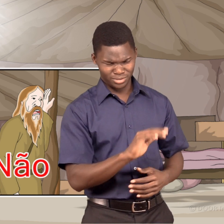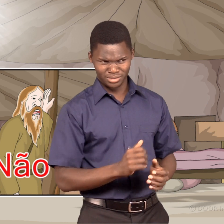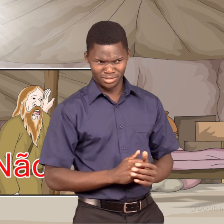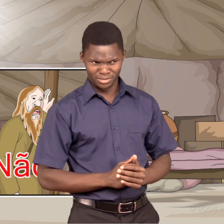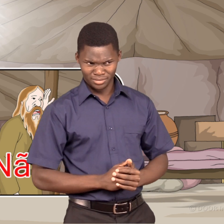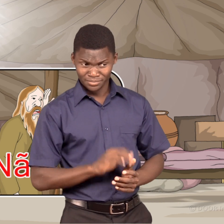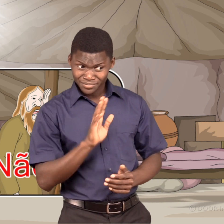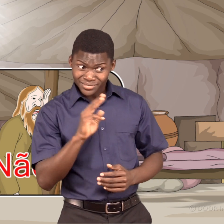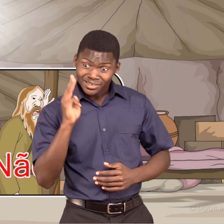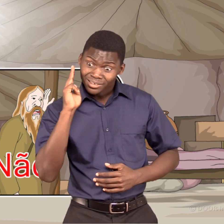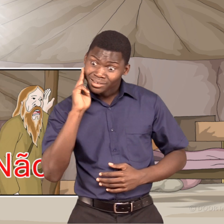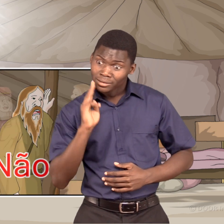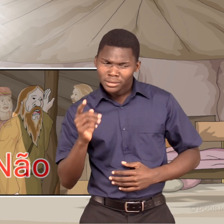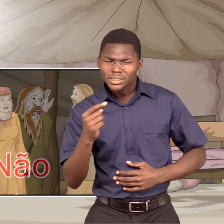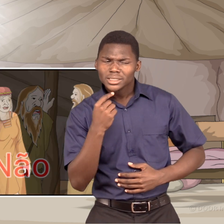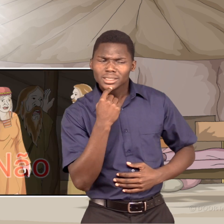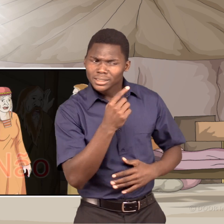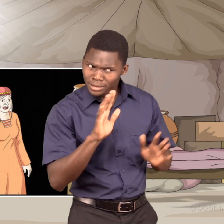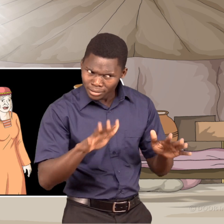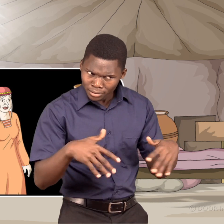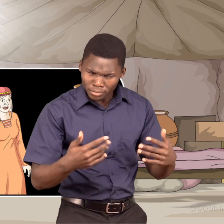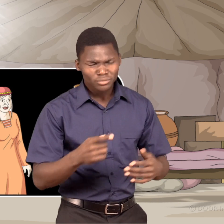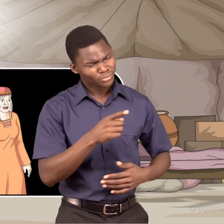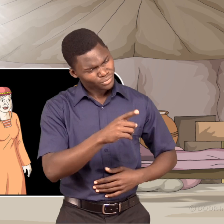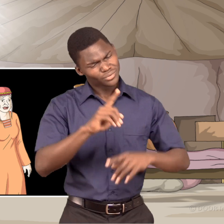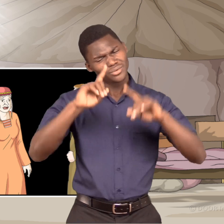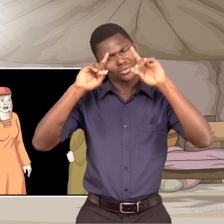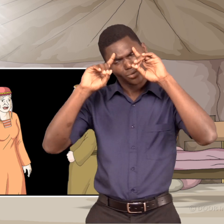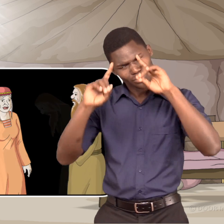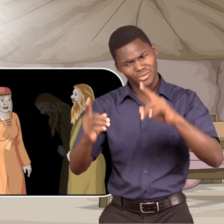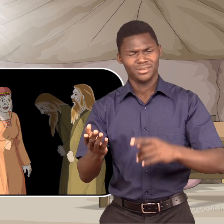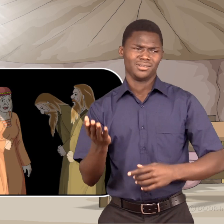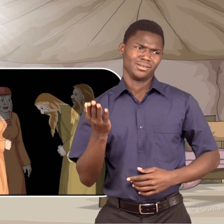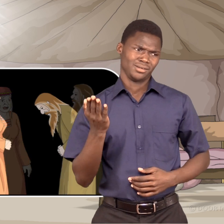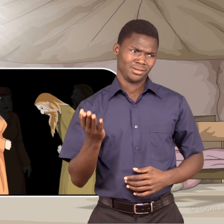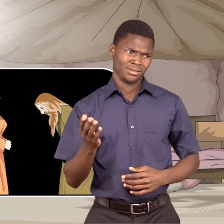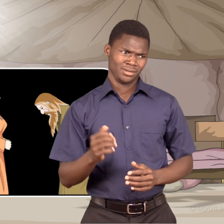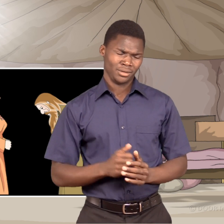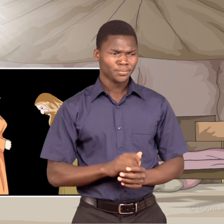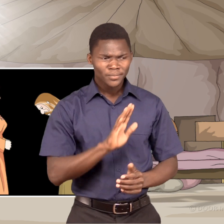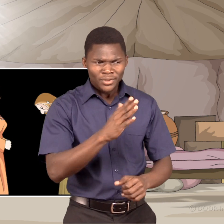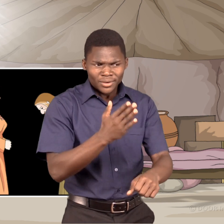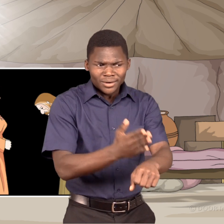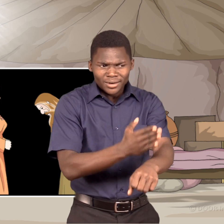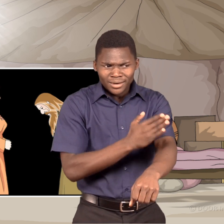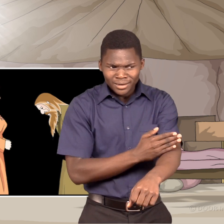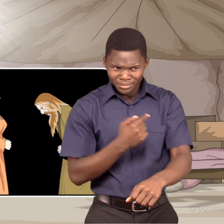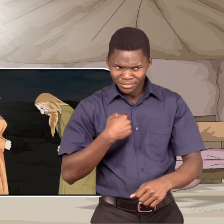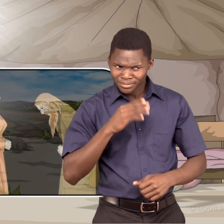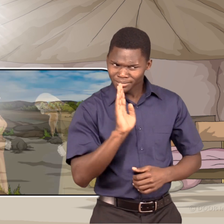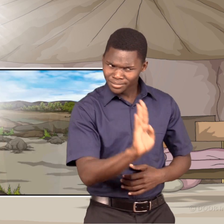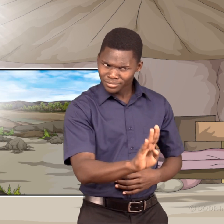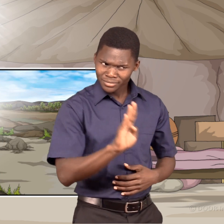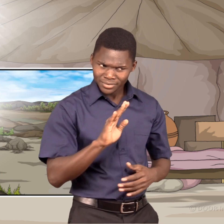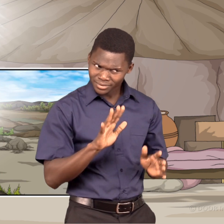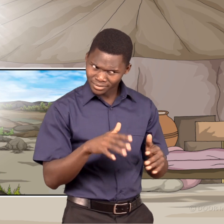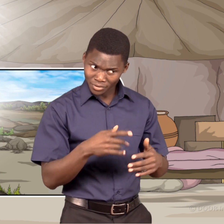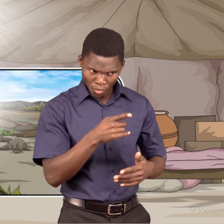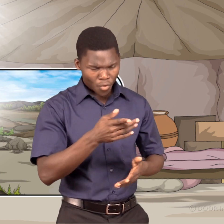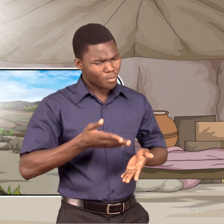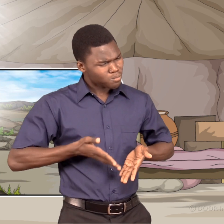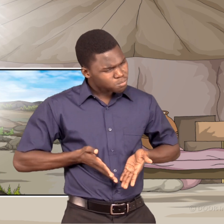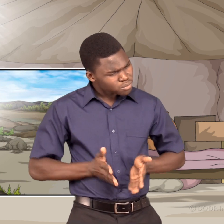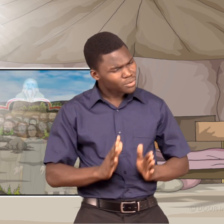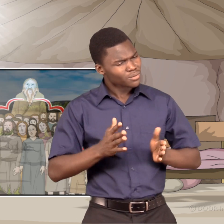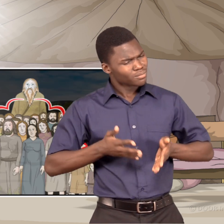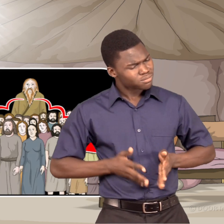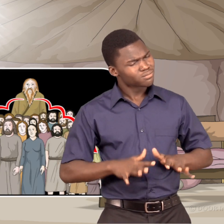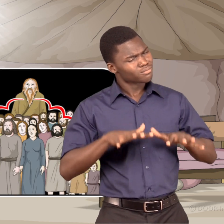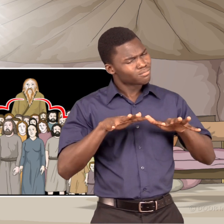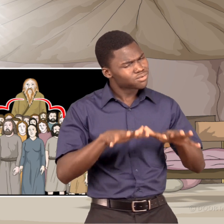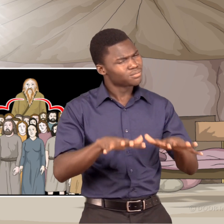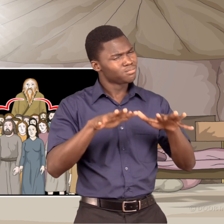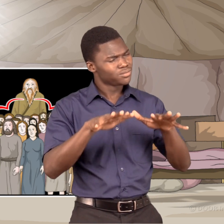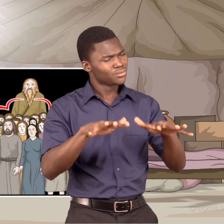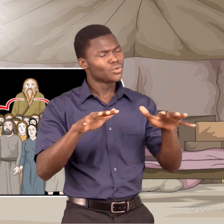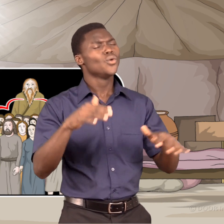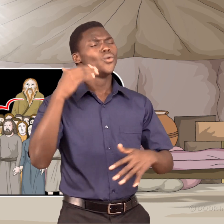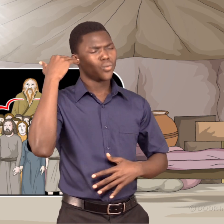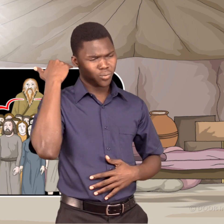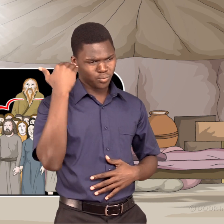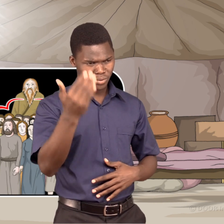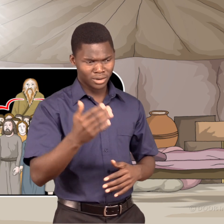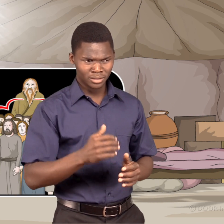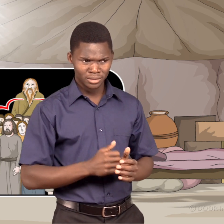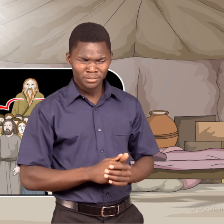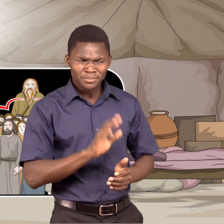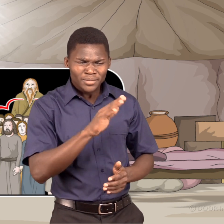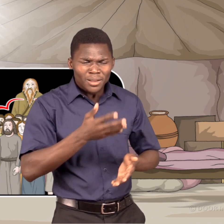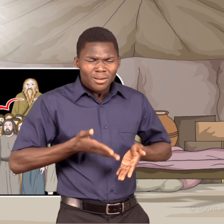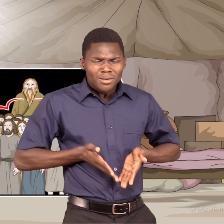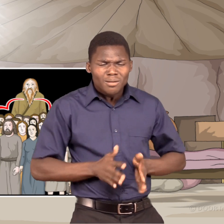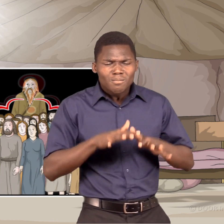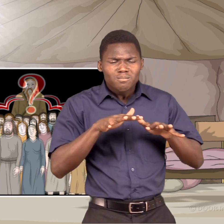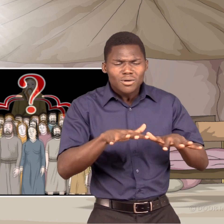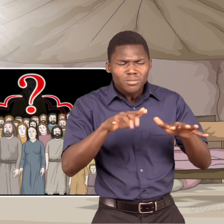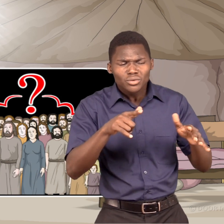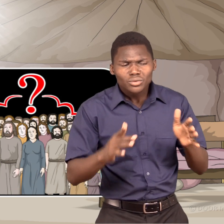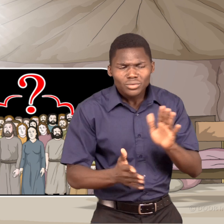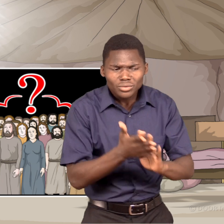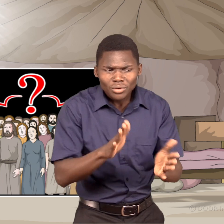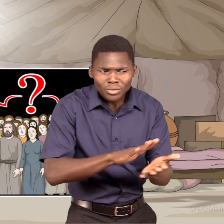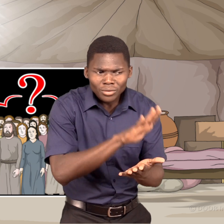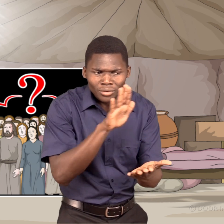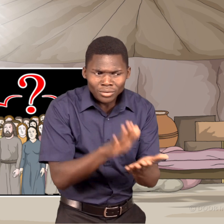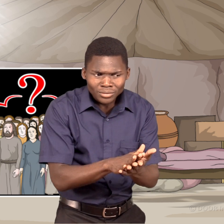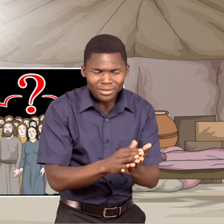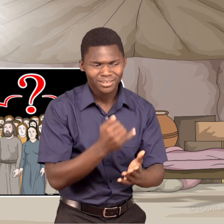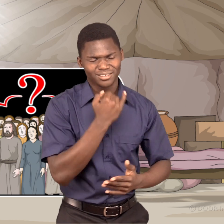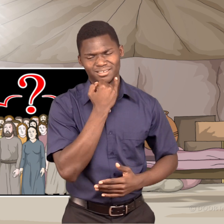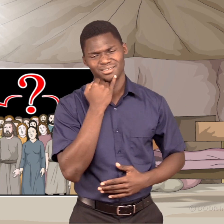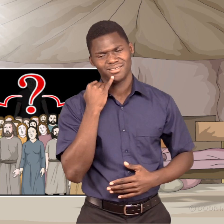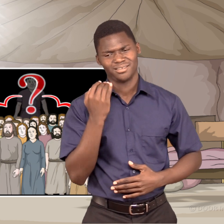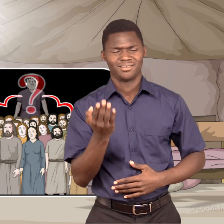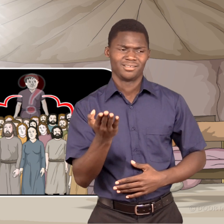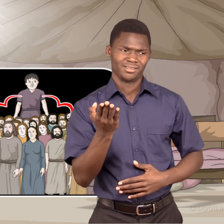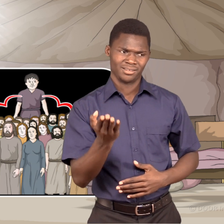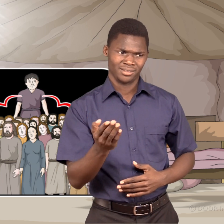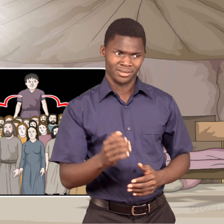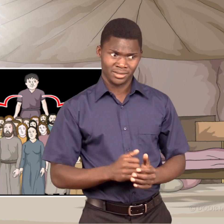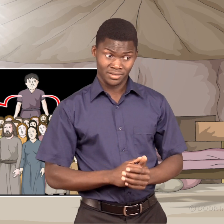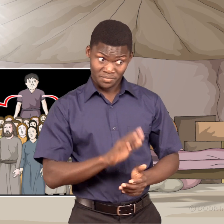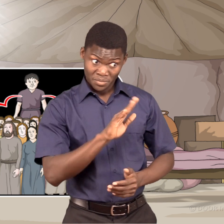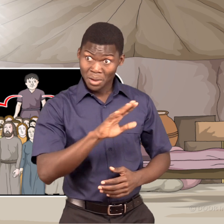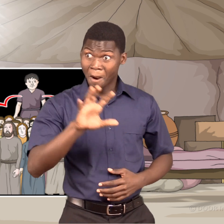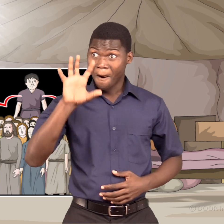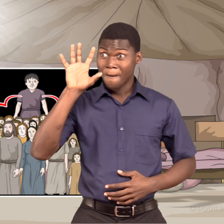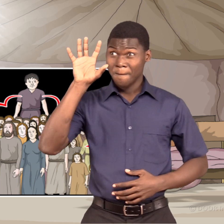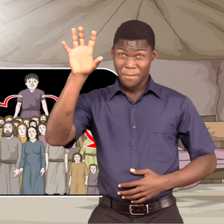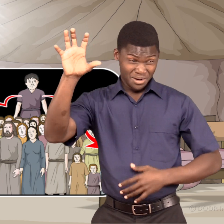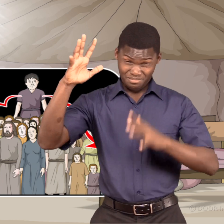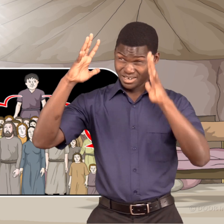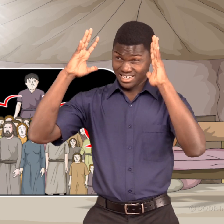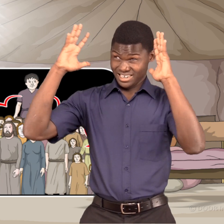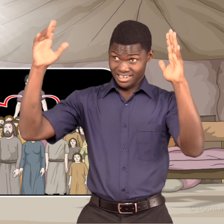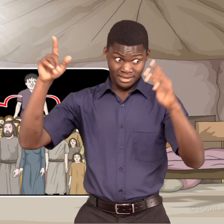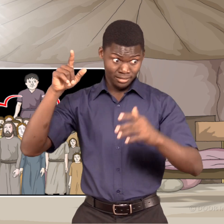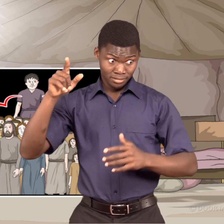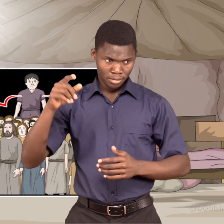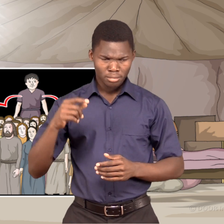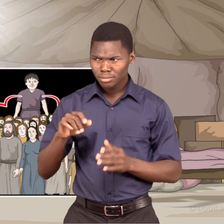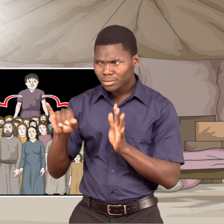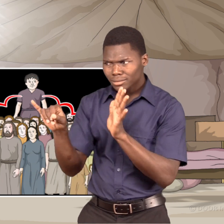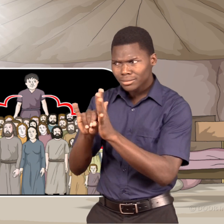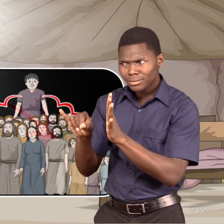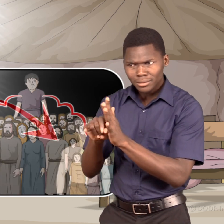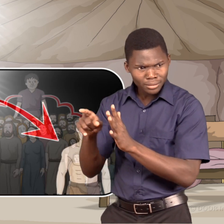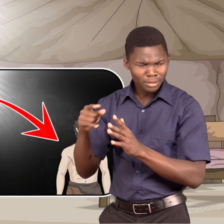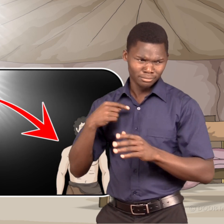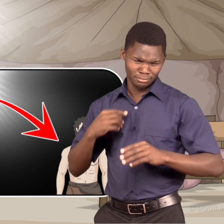Listen to everything that Sarah tells you, for through Isaac your offspring will be reckoned.